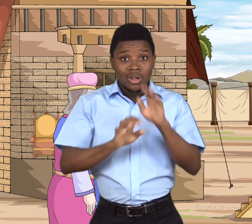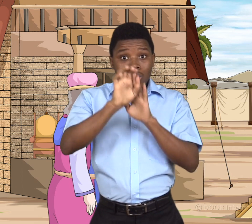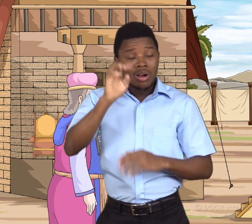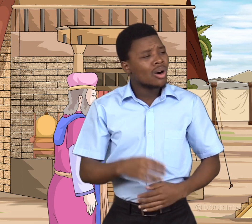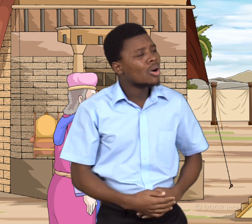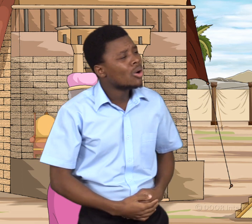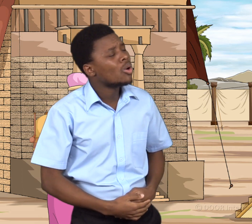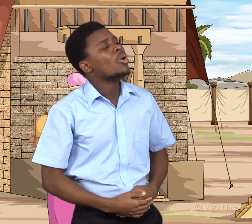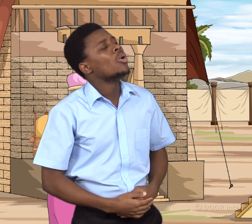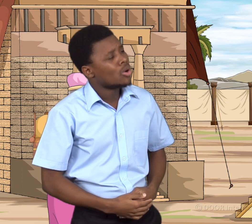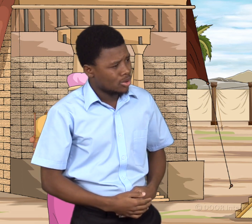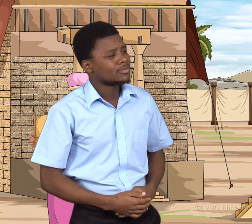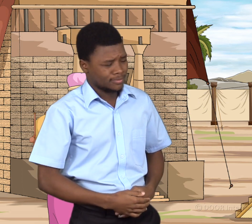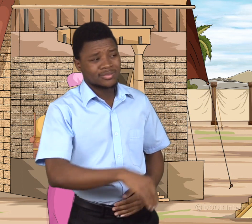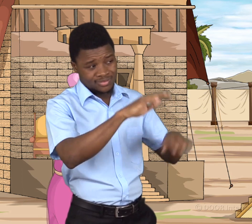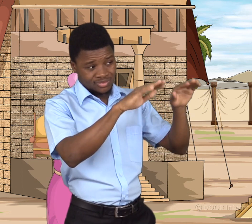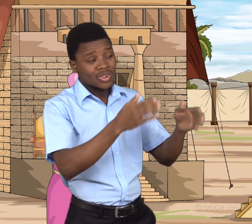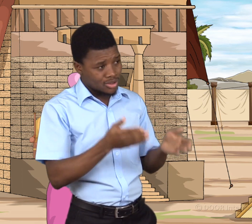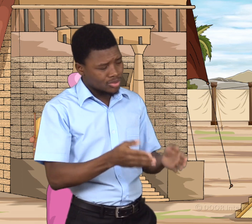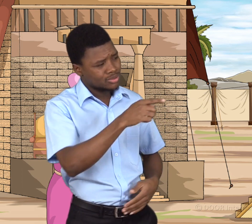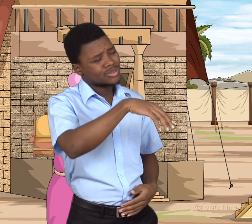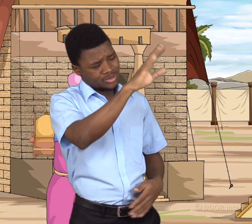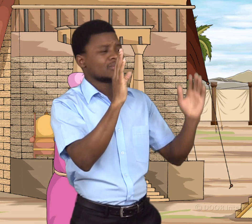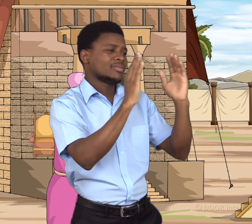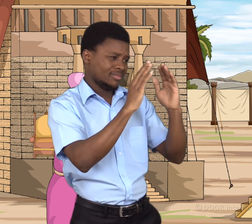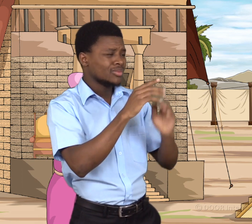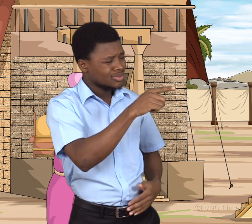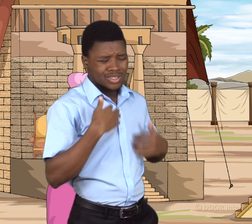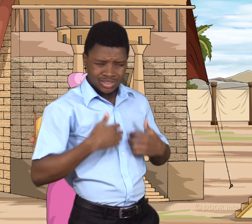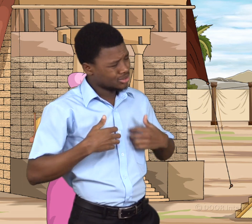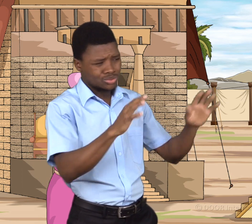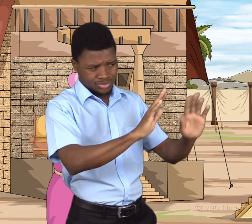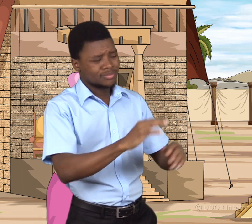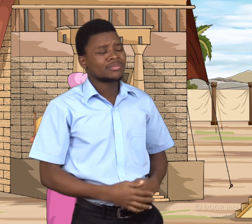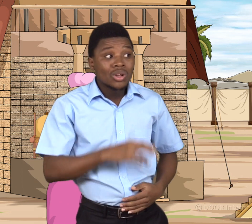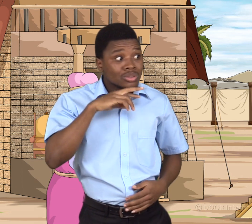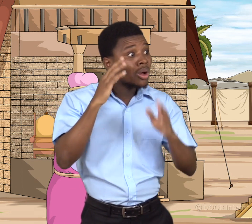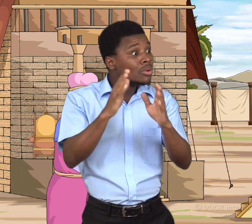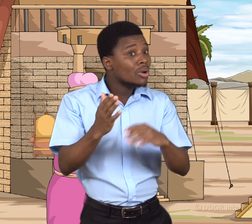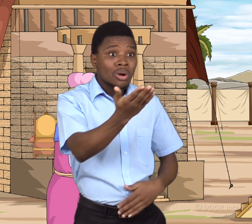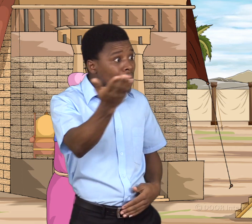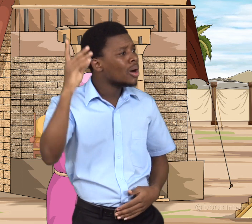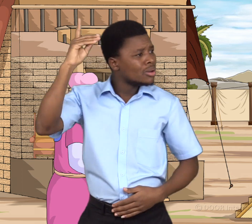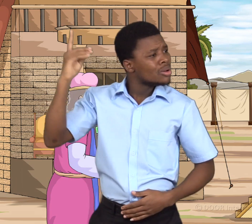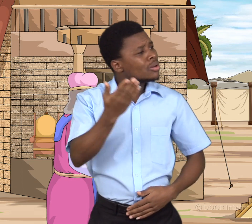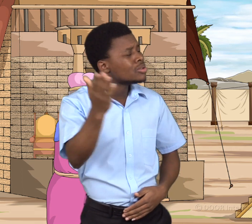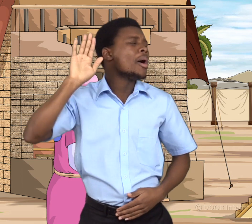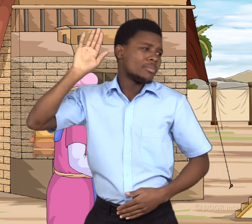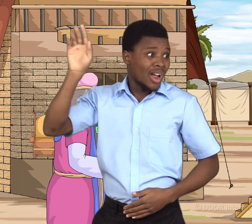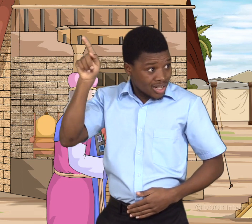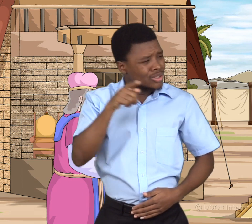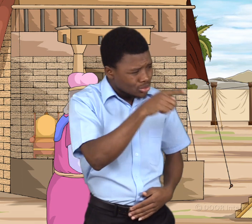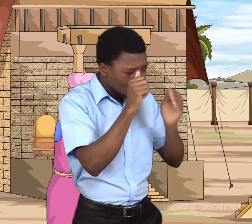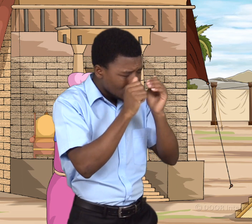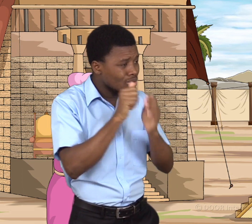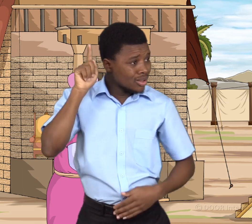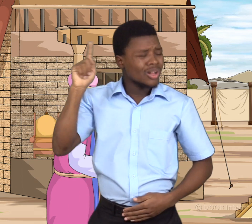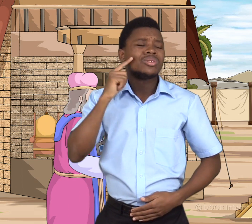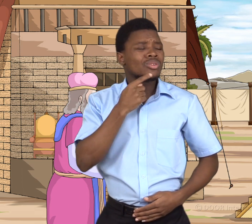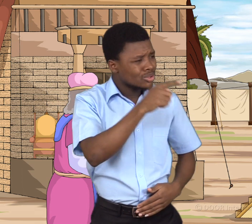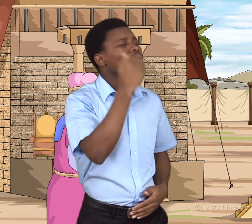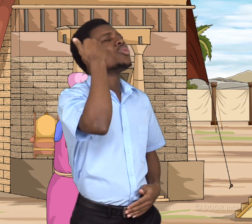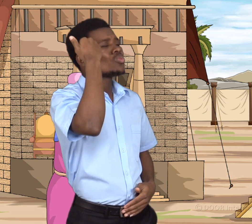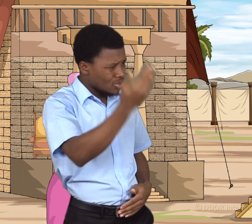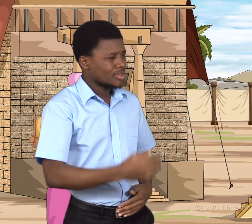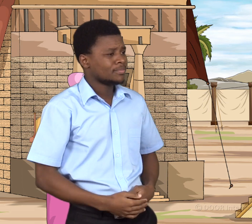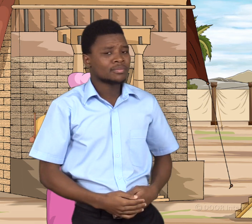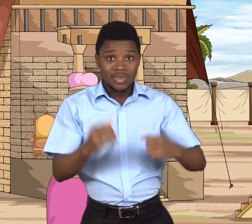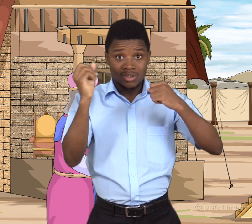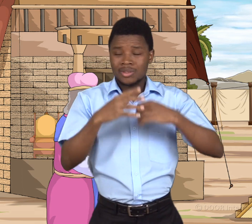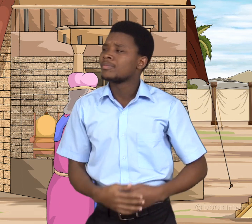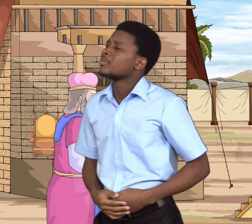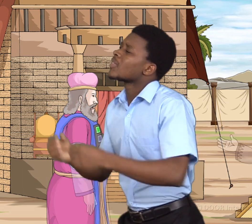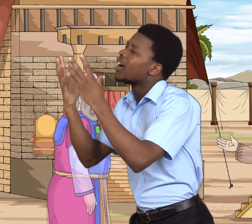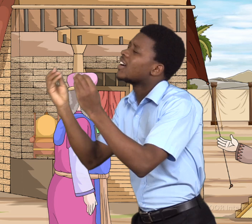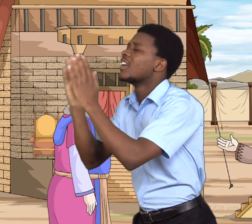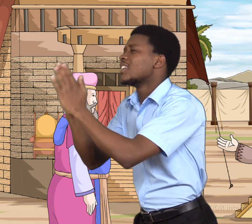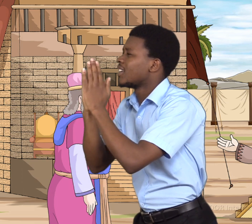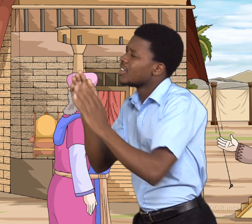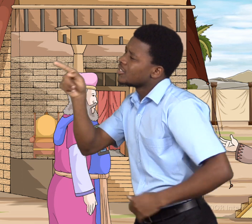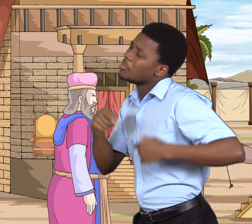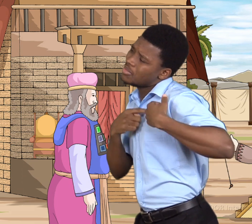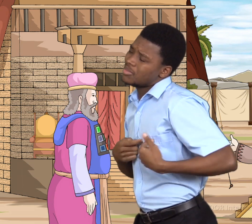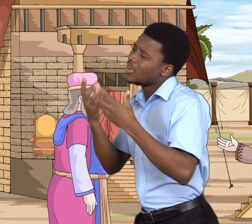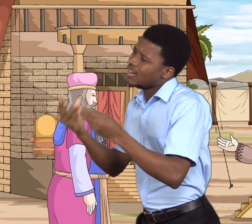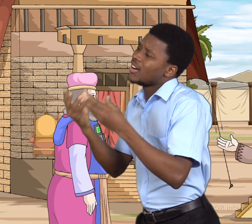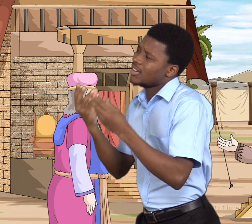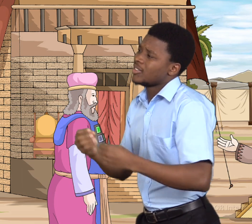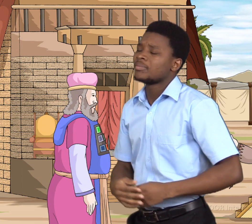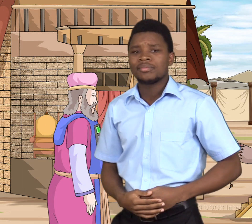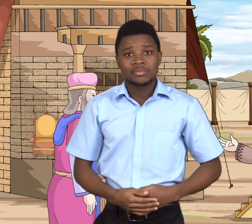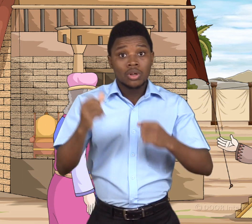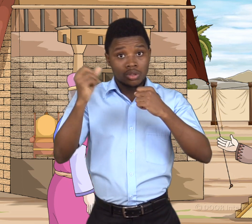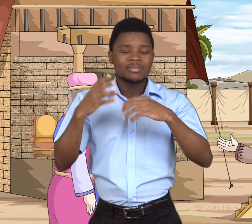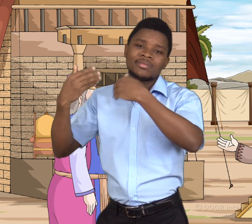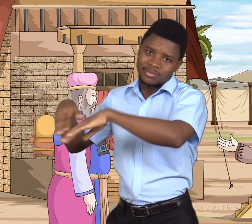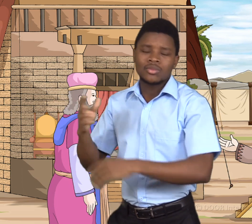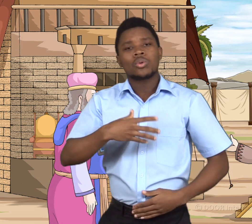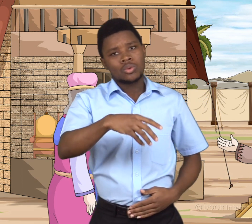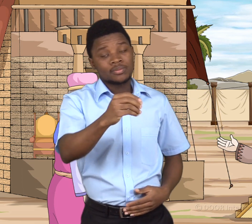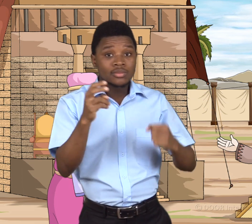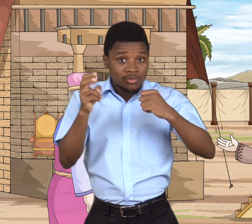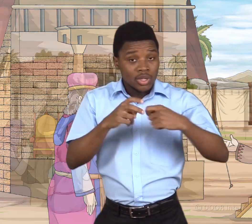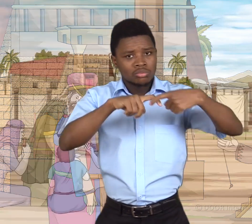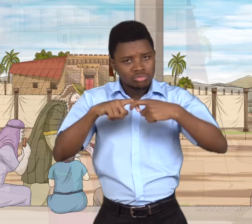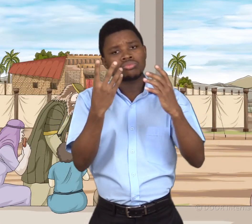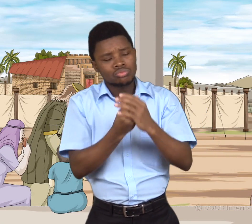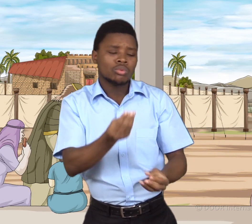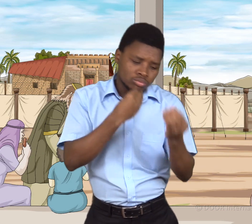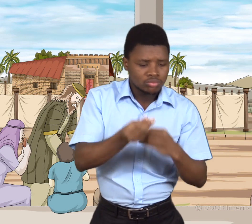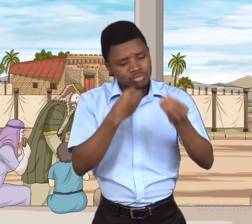for all this time I have been praying out of the depth of my anguish and grief.” “Go in peace,” Eli replied, “and may the God of Israel grant the petition you have asked of Him.”